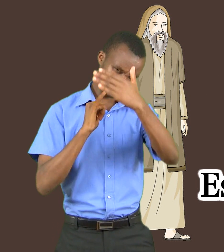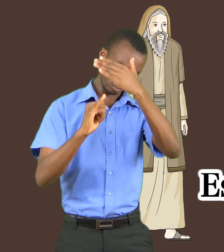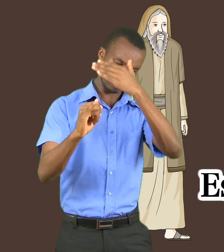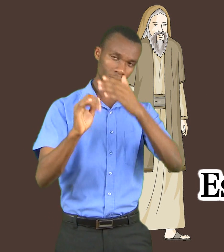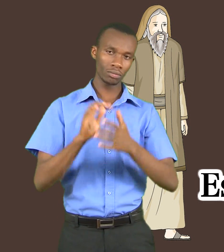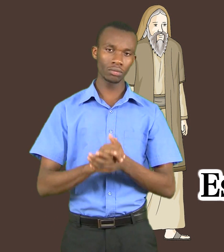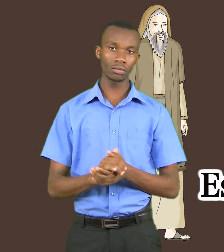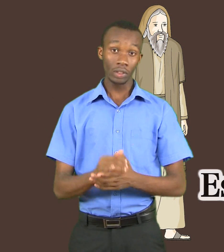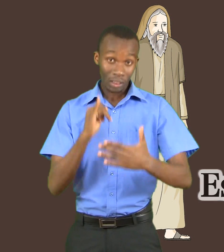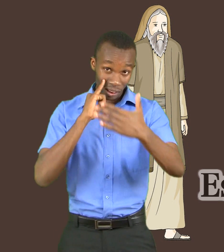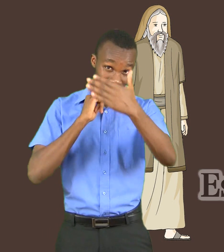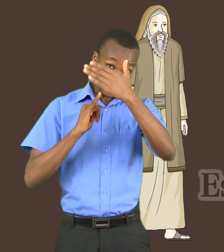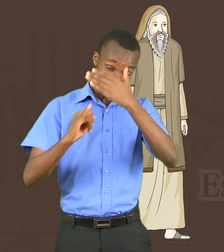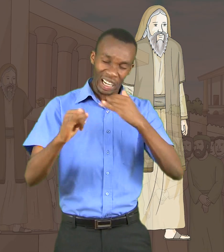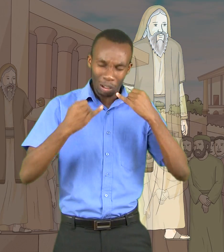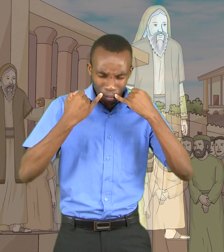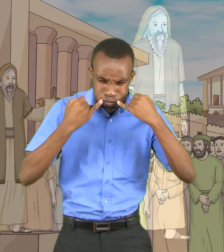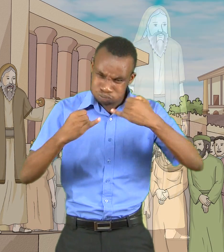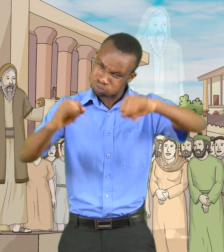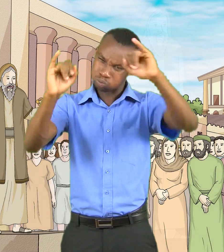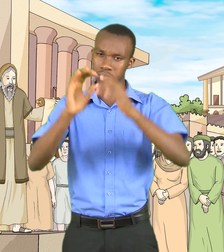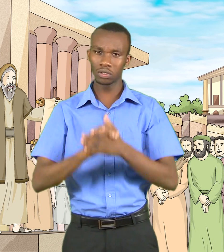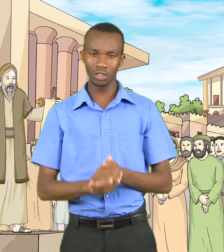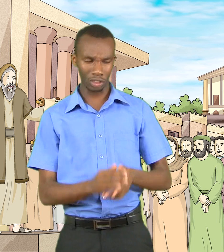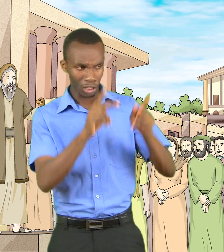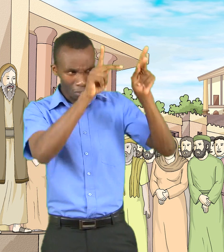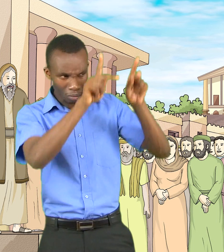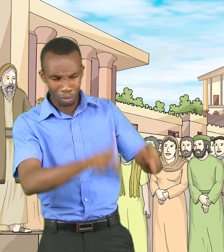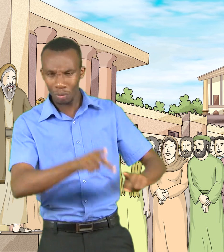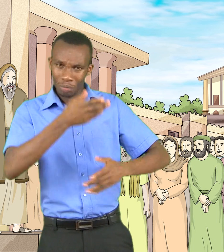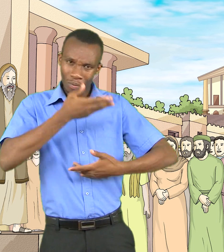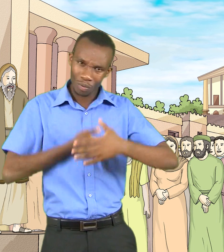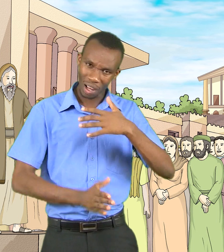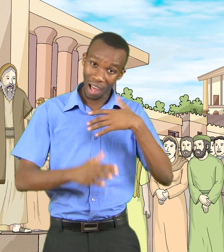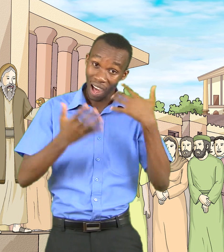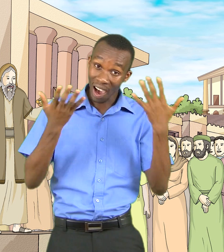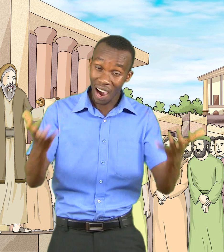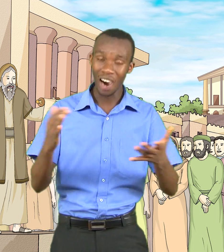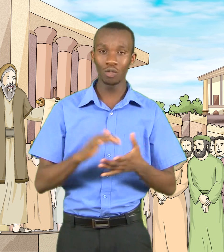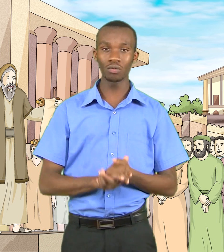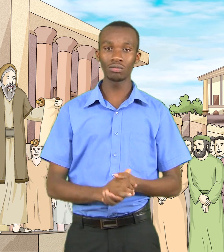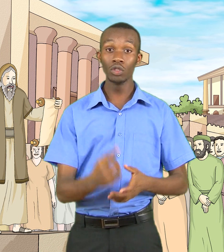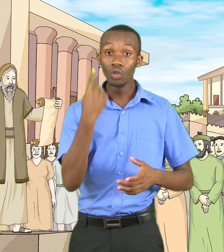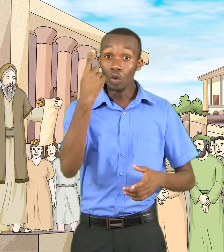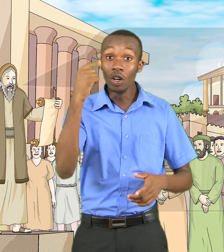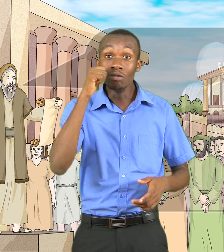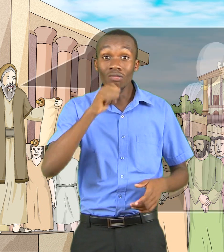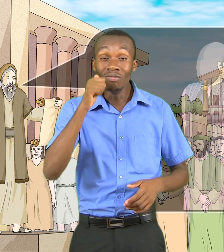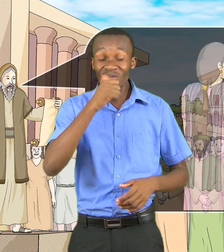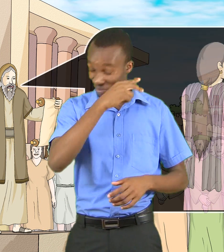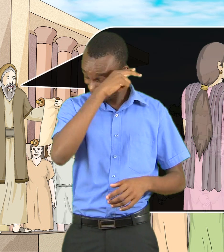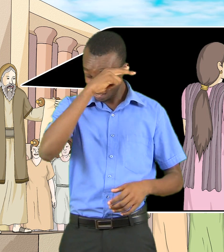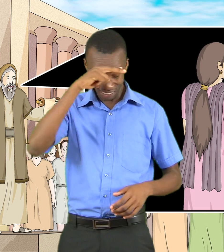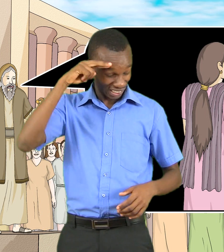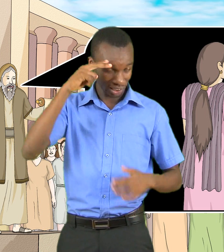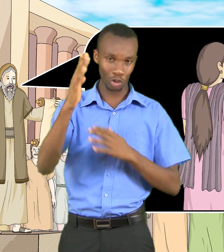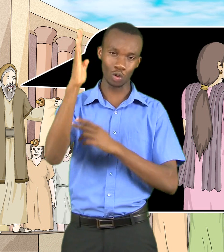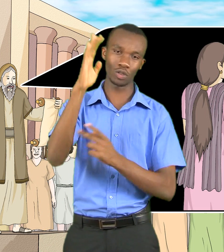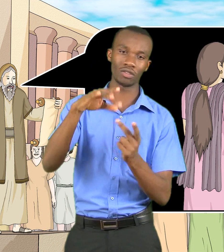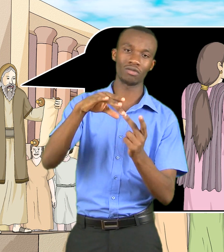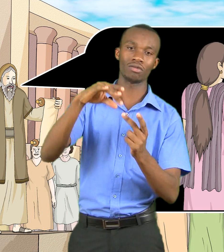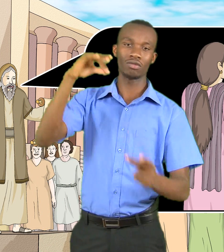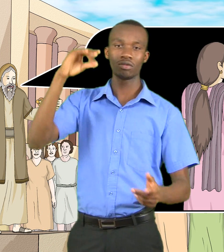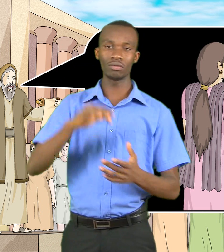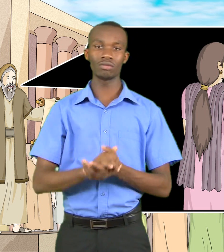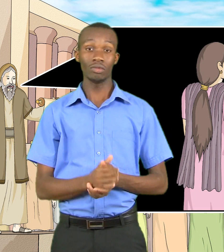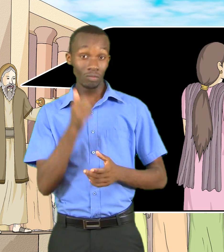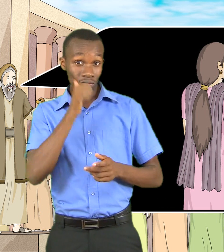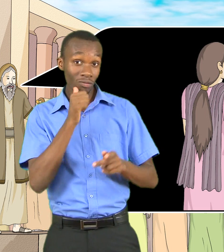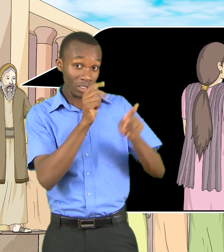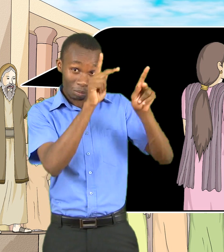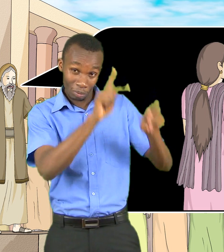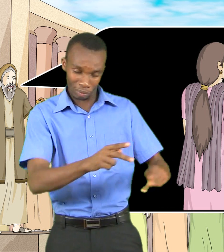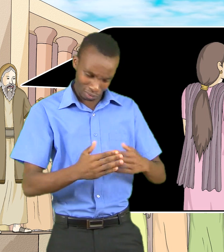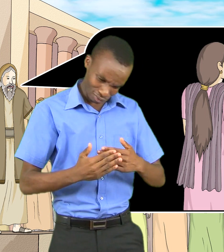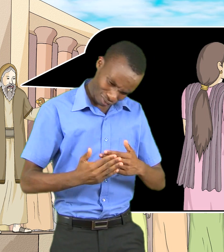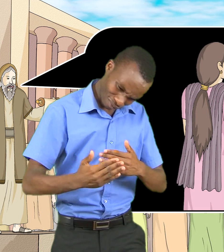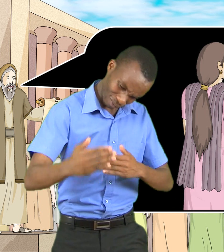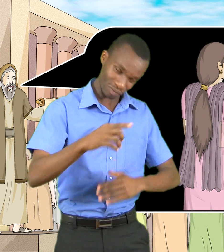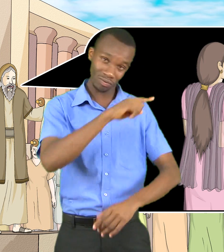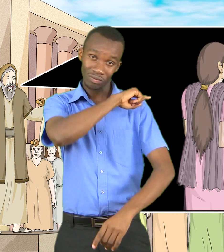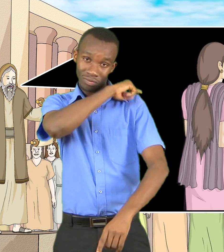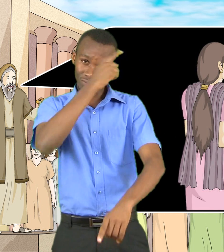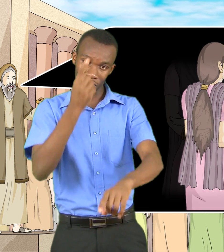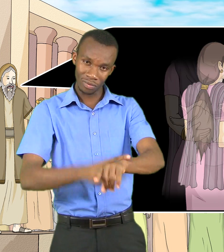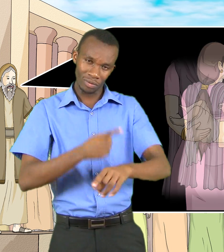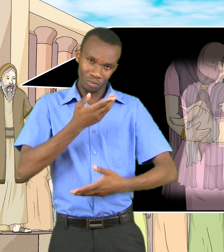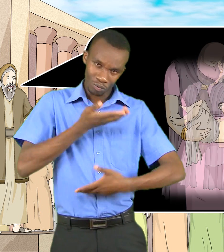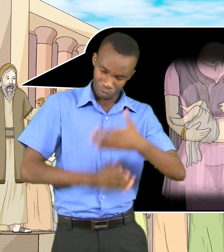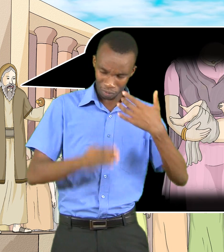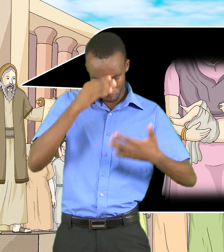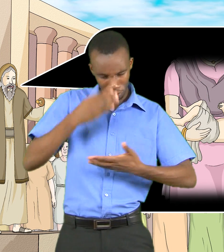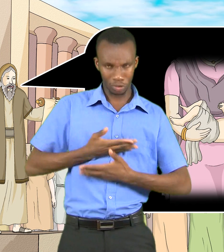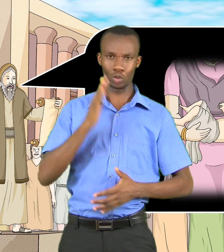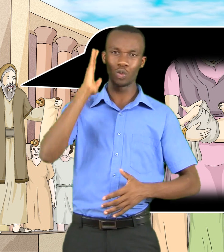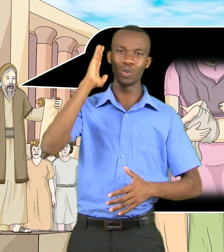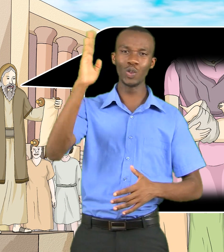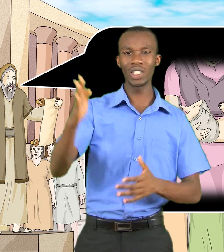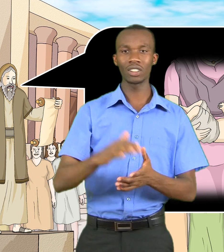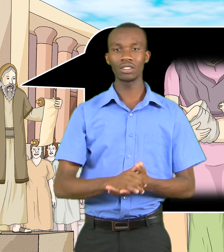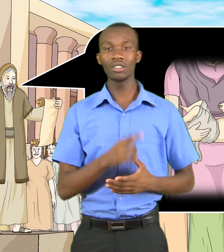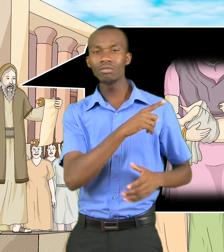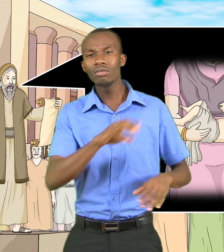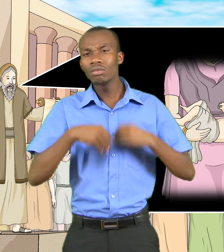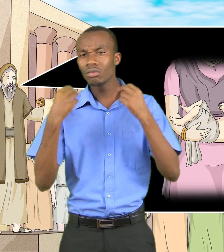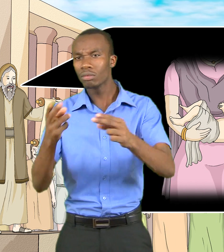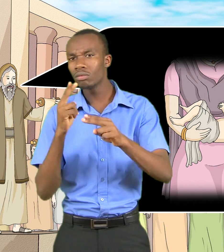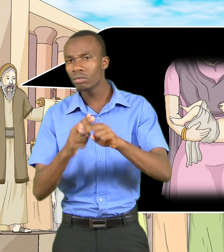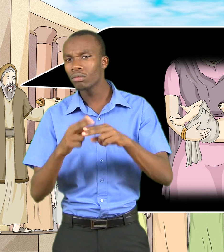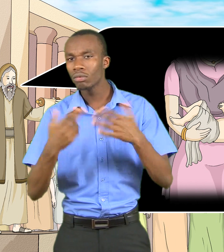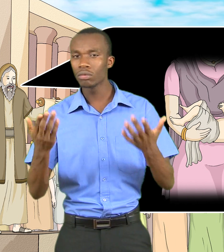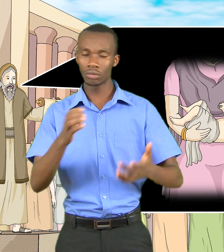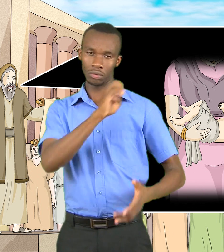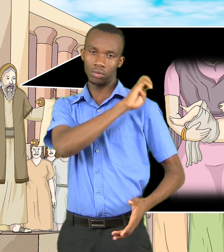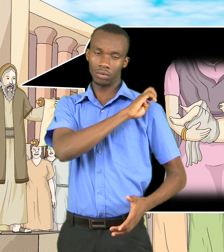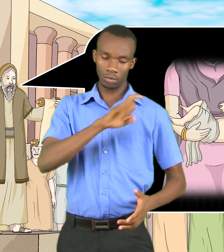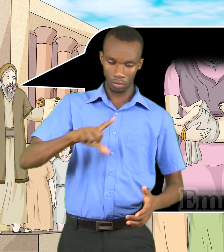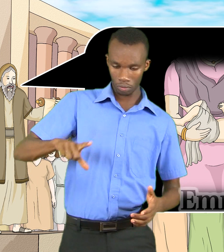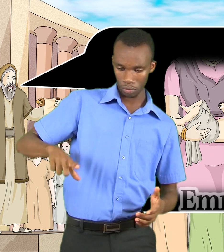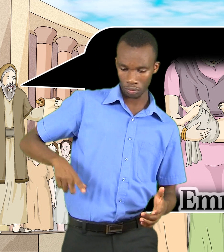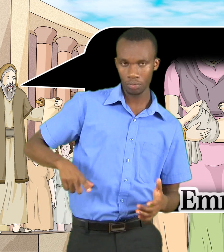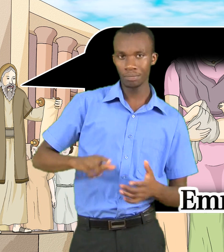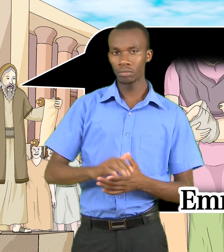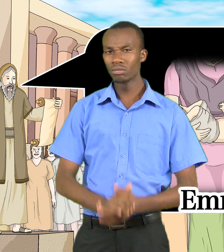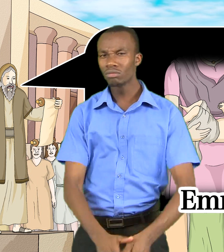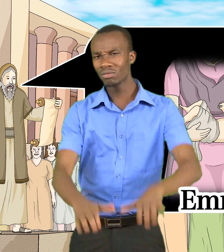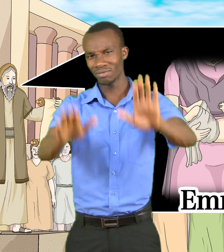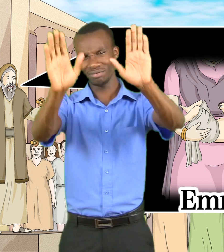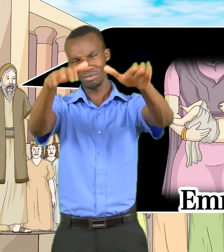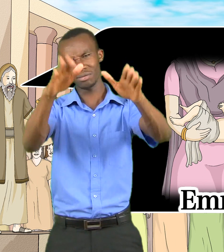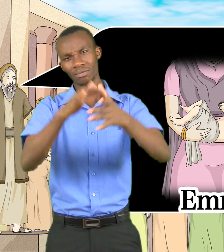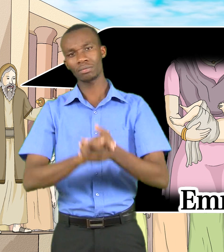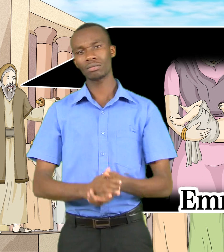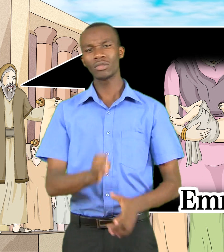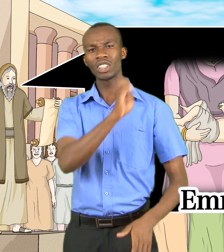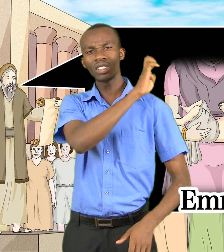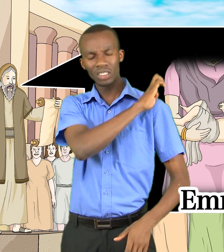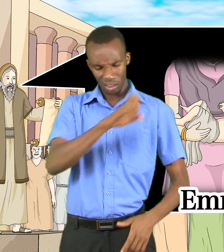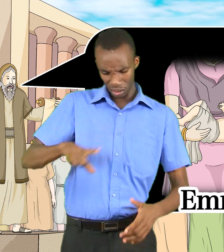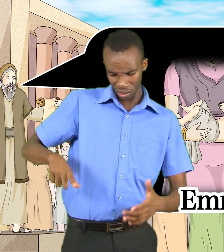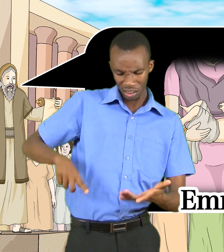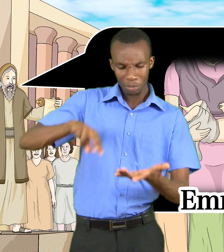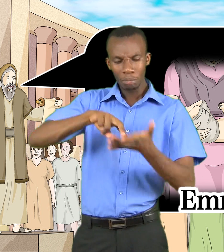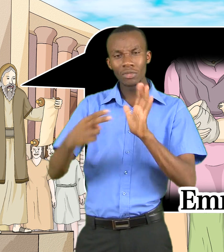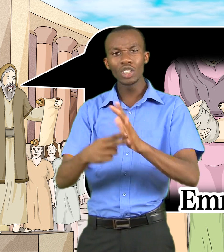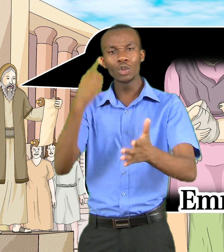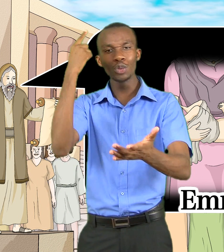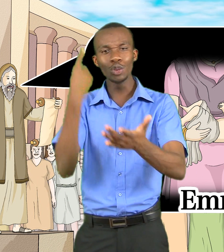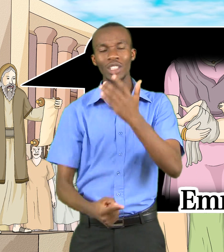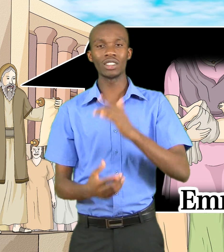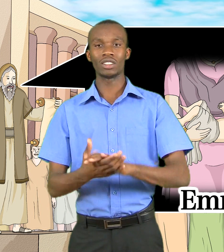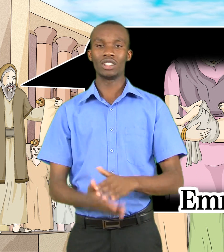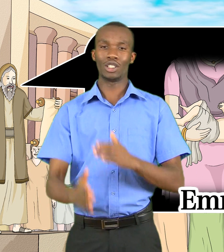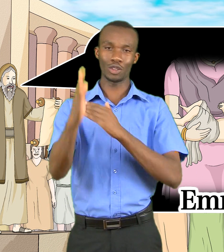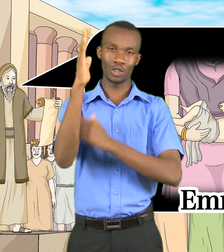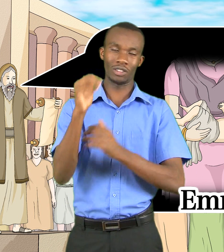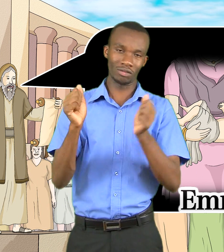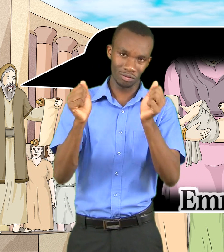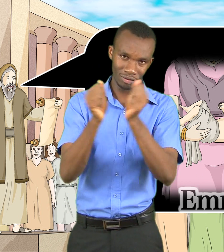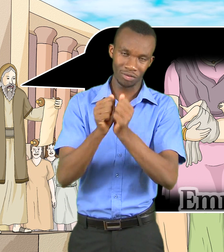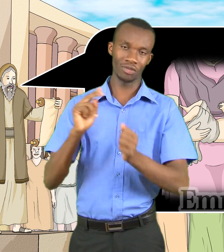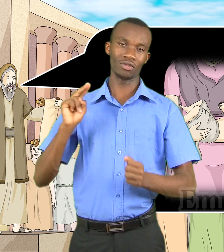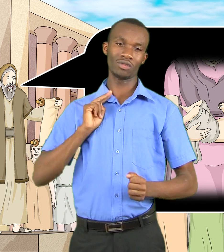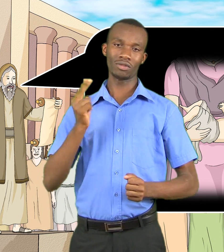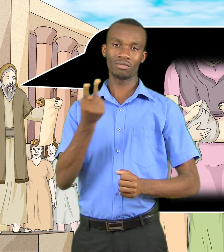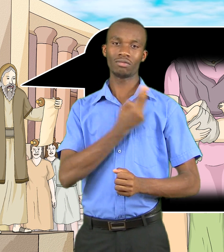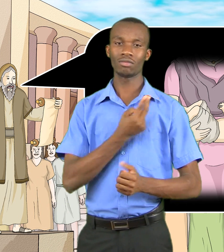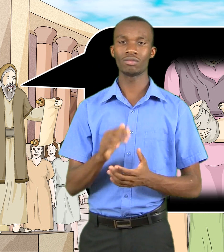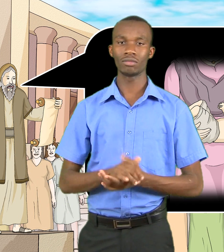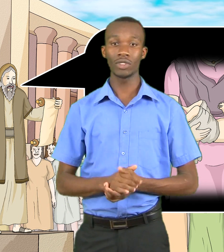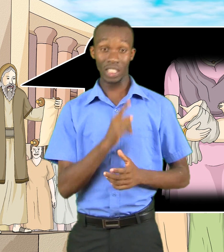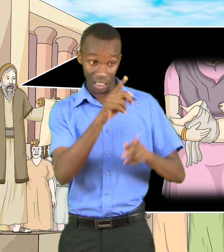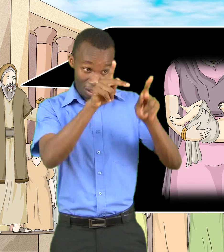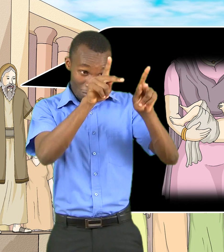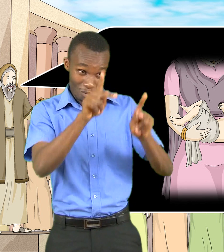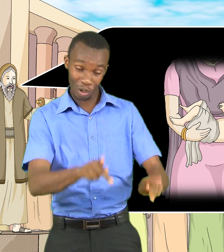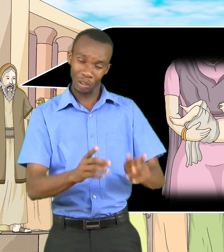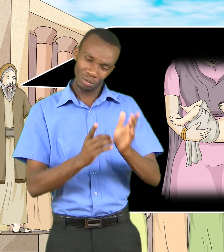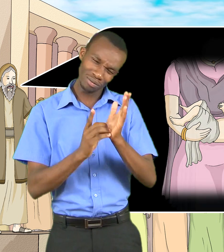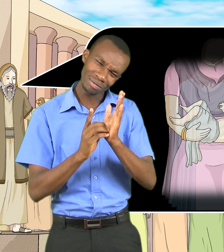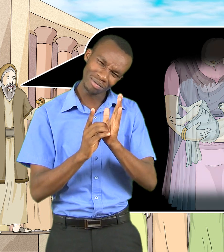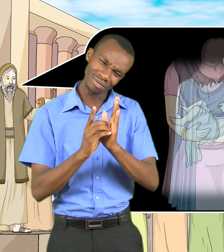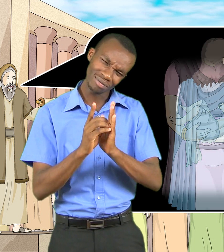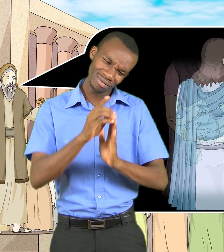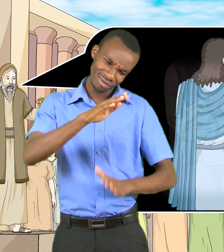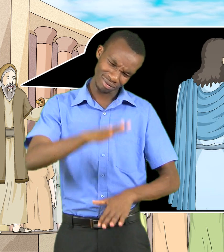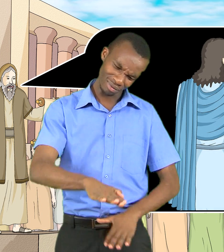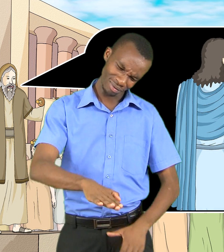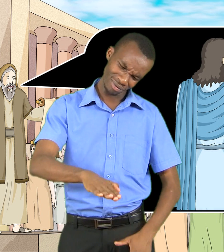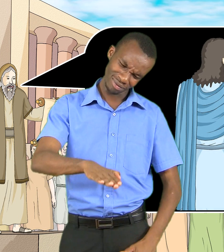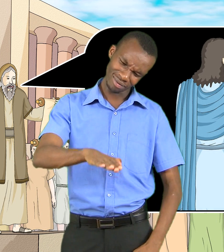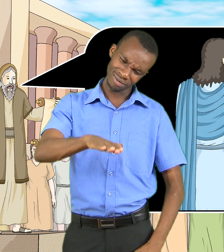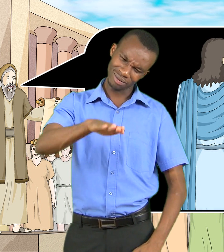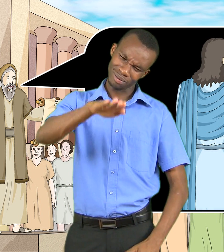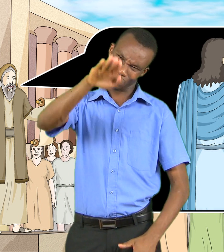Therefore the Lord Himself will give you a sign: Behold, the virgin will be with child and will give birth to a son, and will call Him Immanuel.